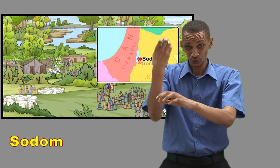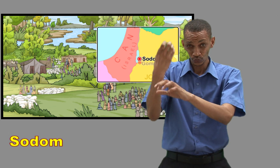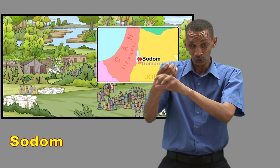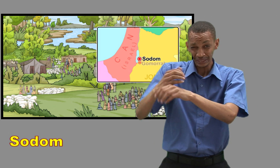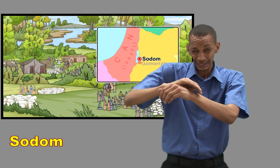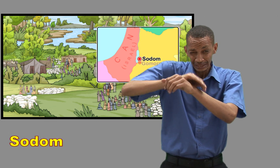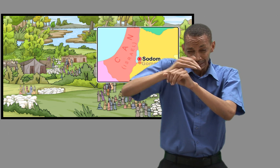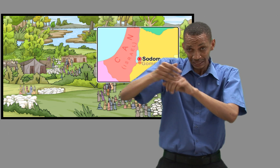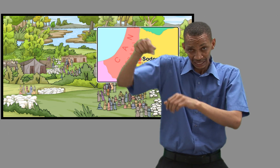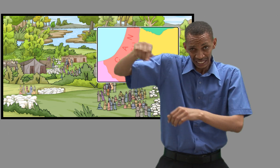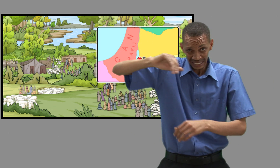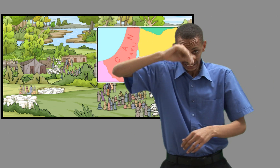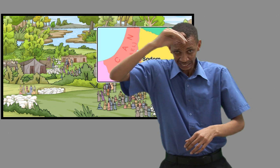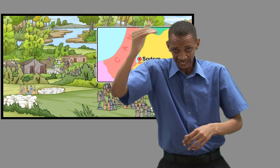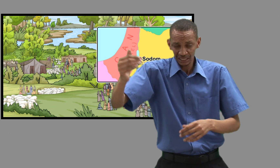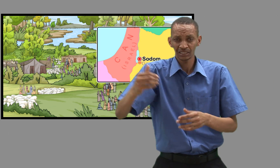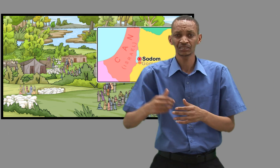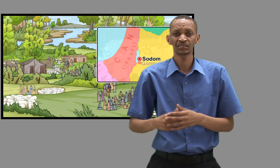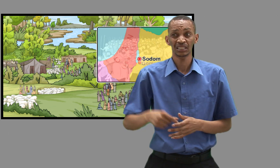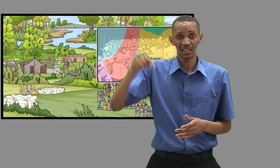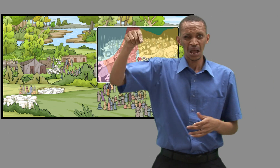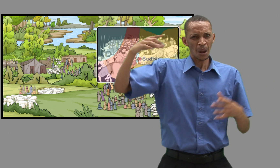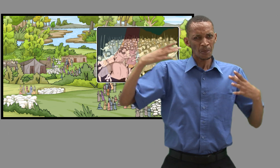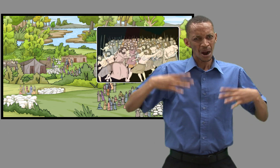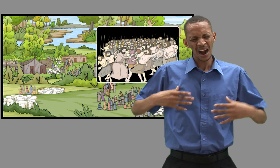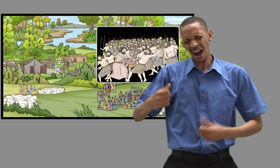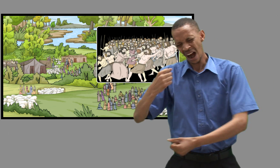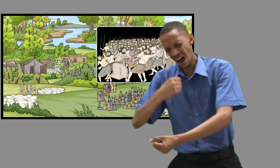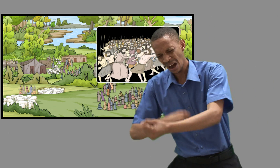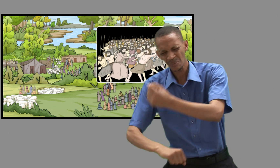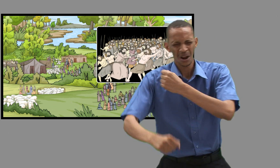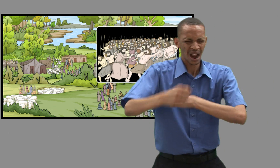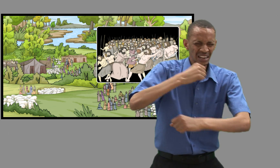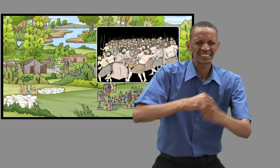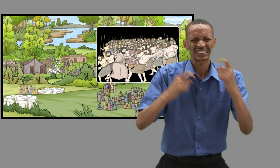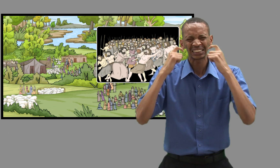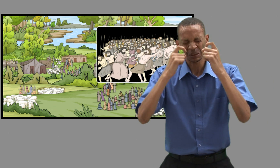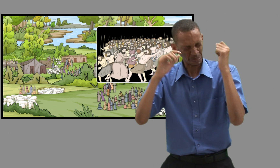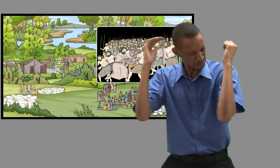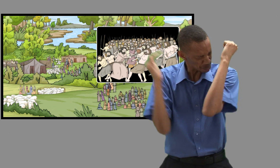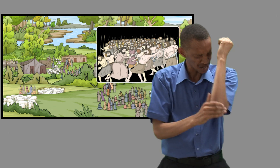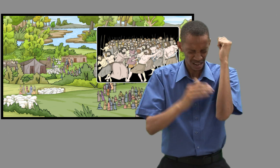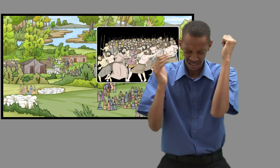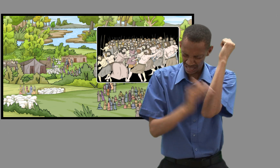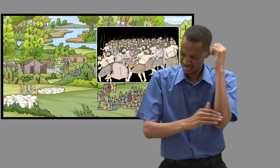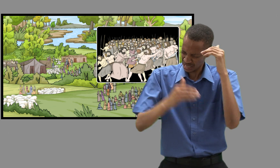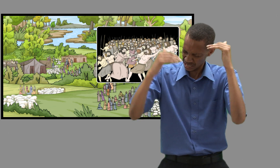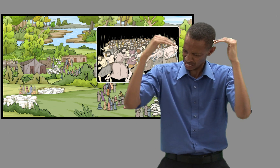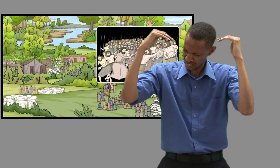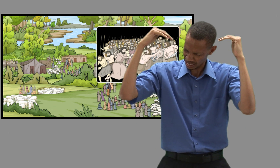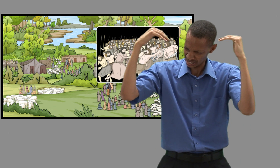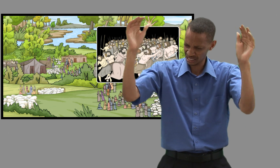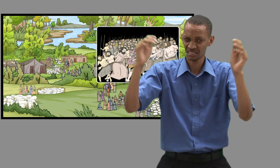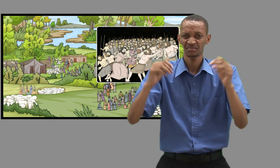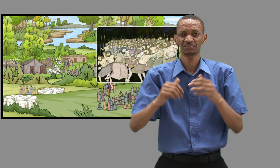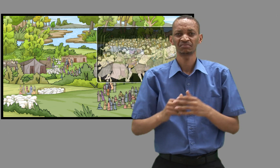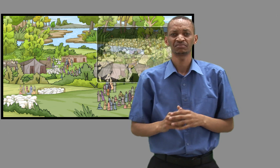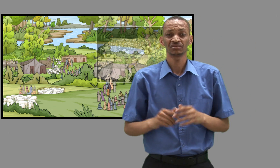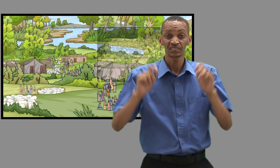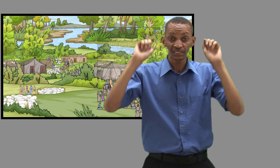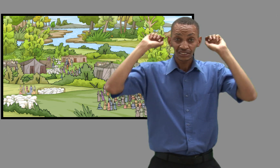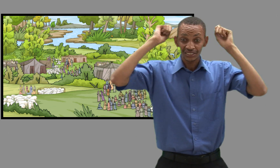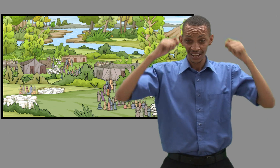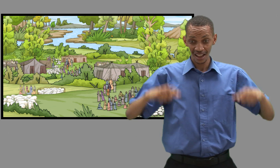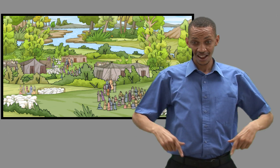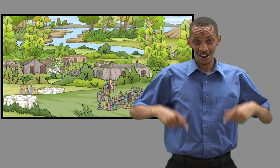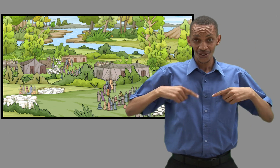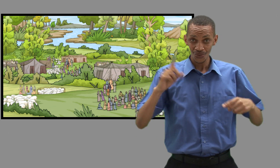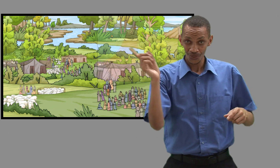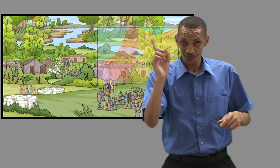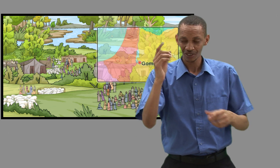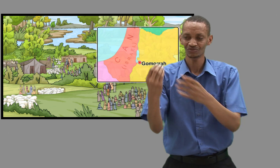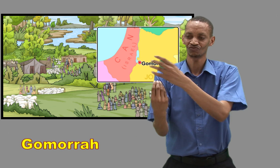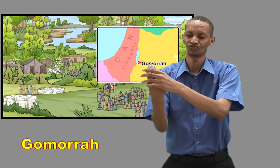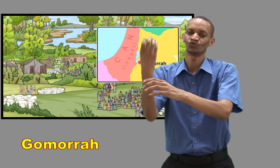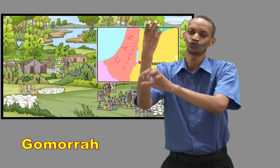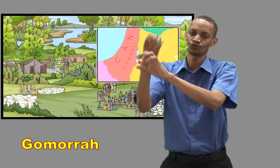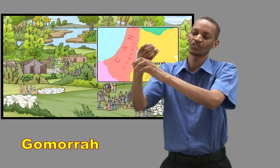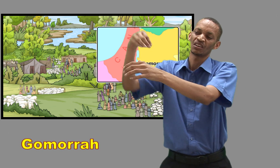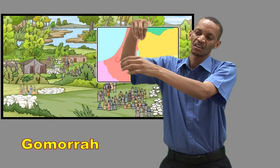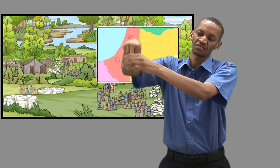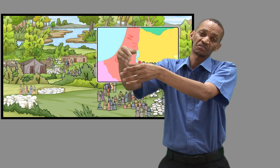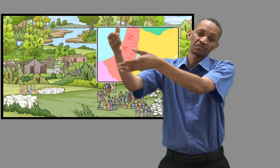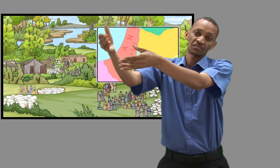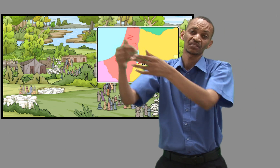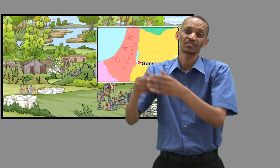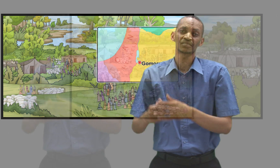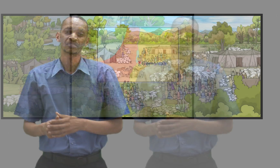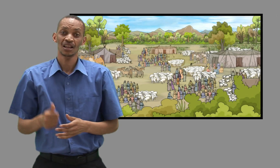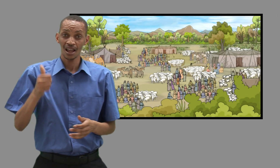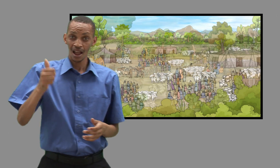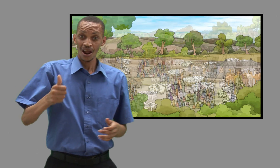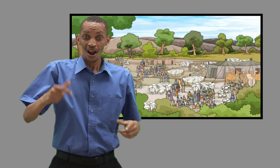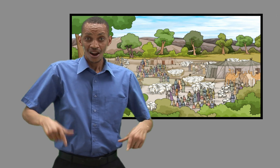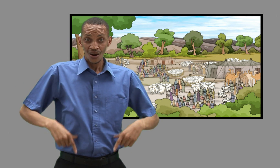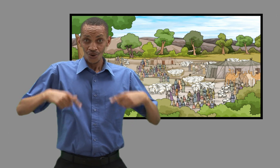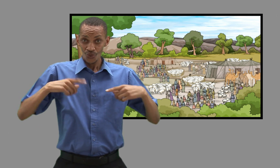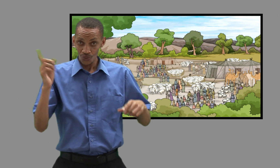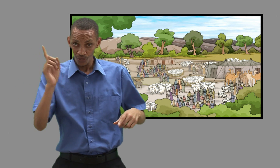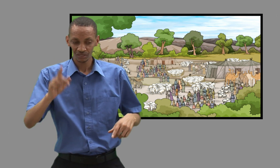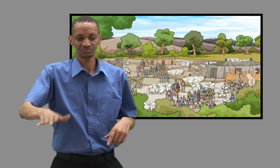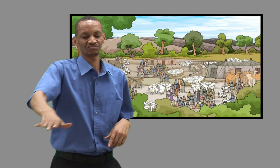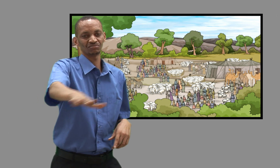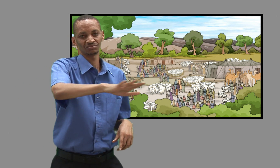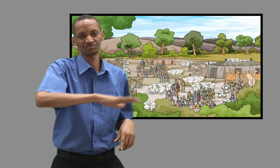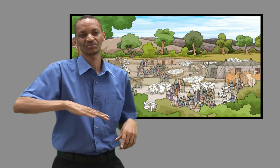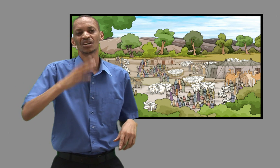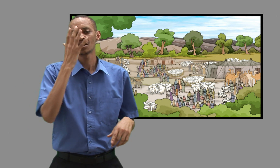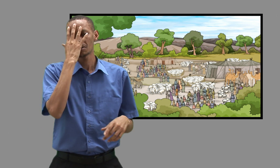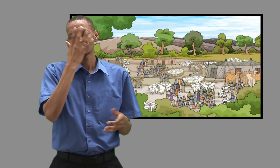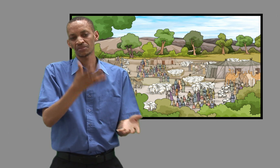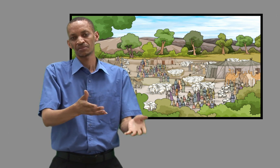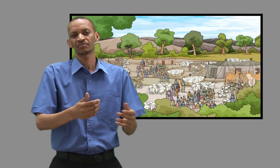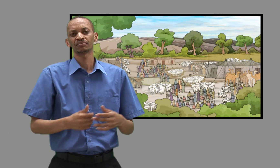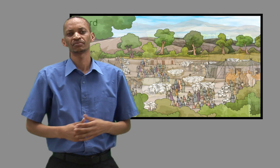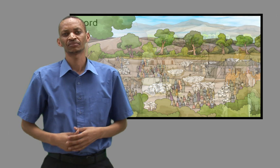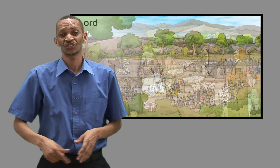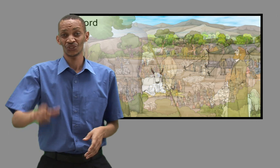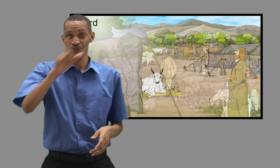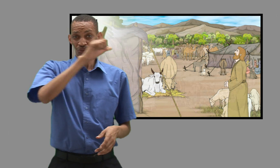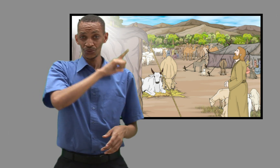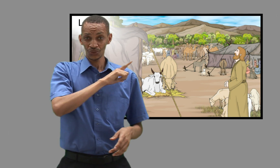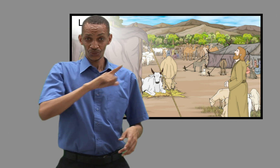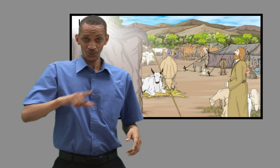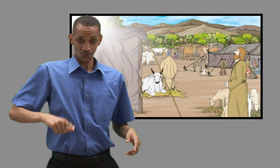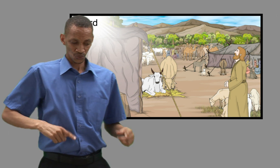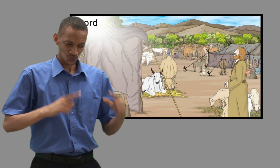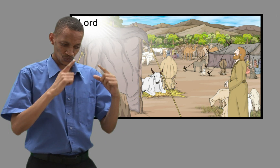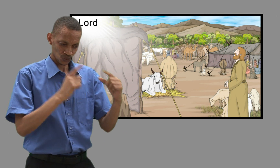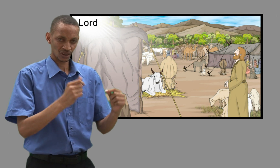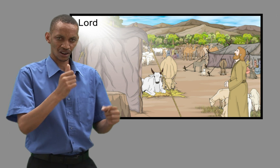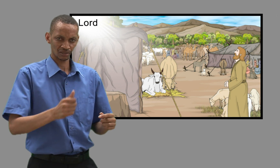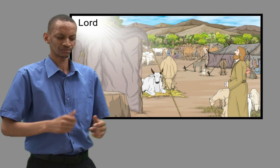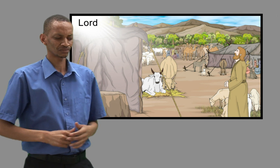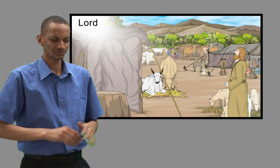But the men of Sodom were wicked, sinning greatly against the LORD.